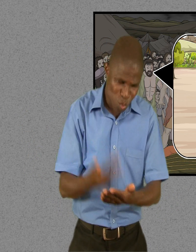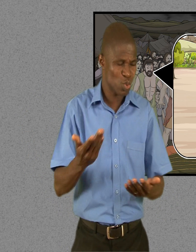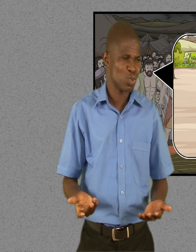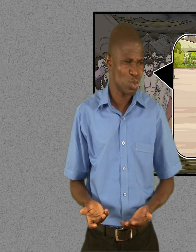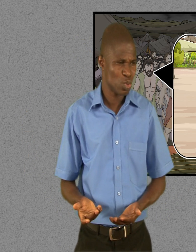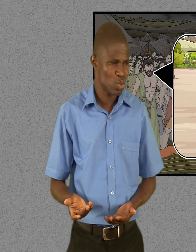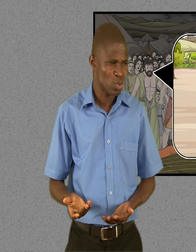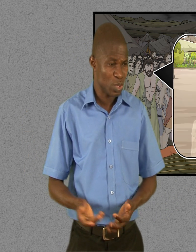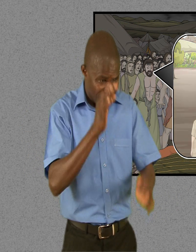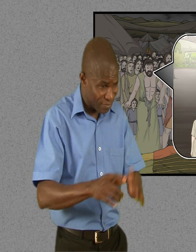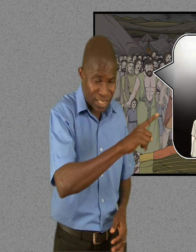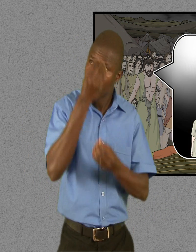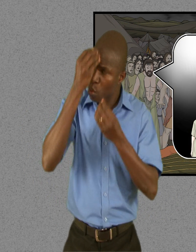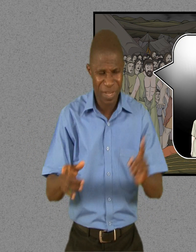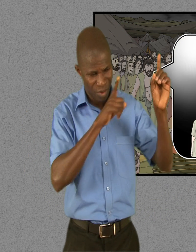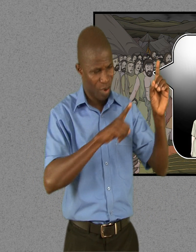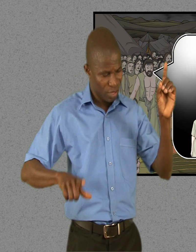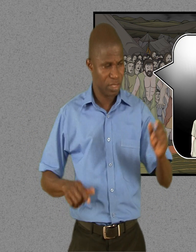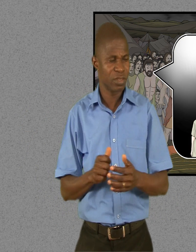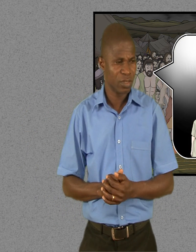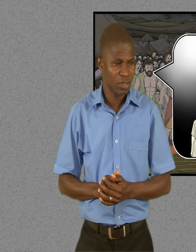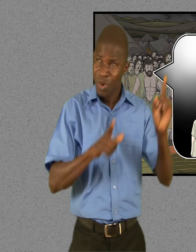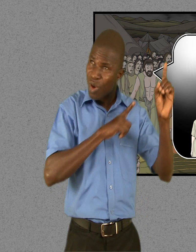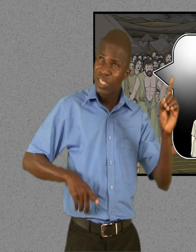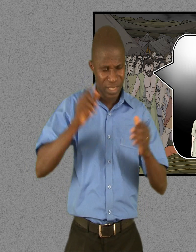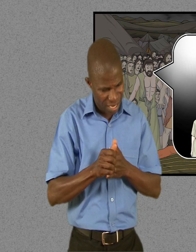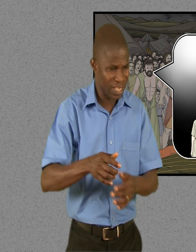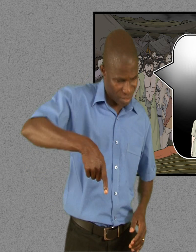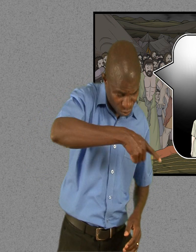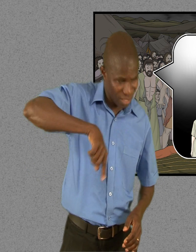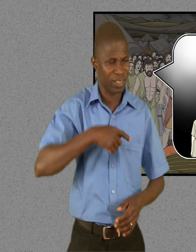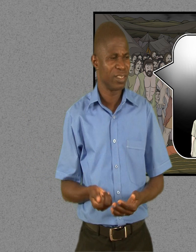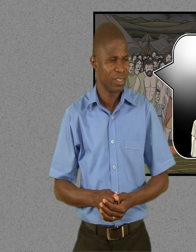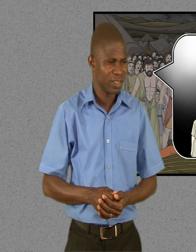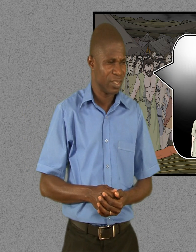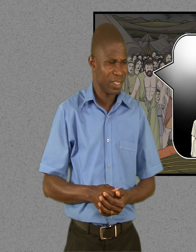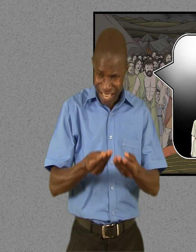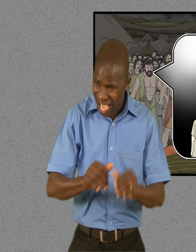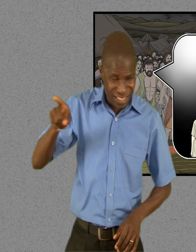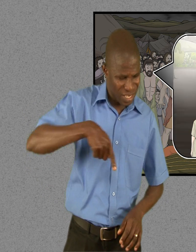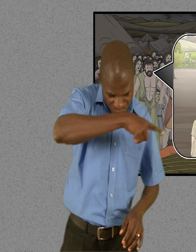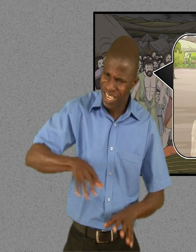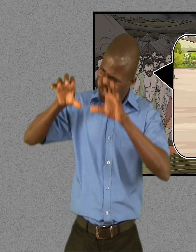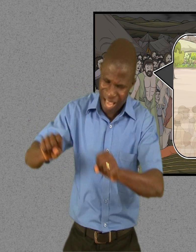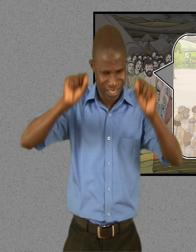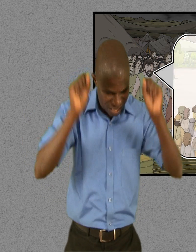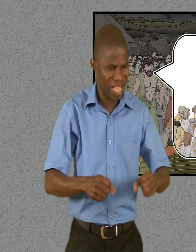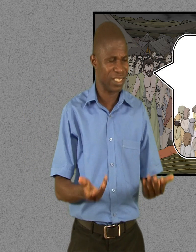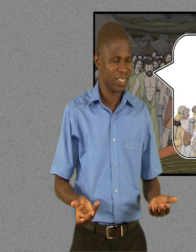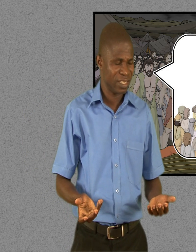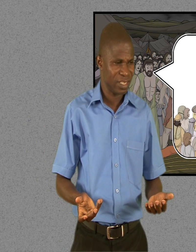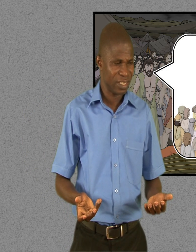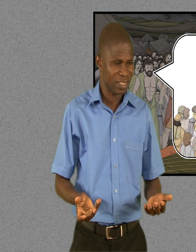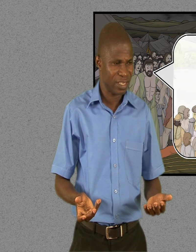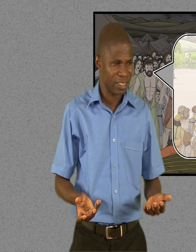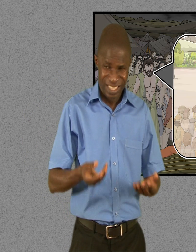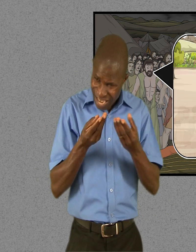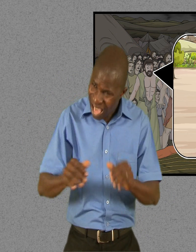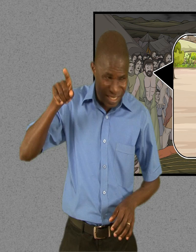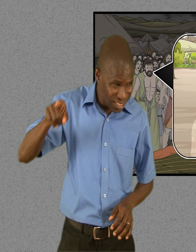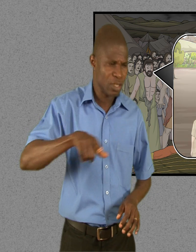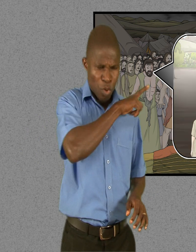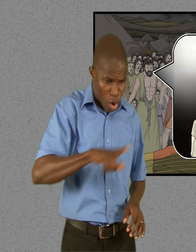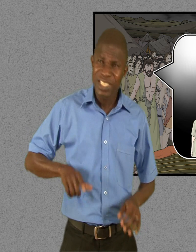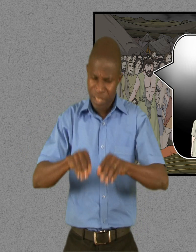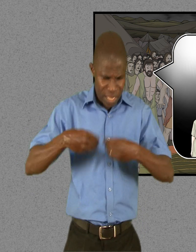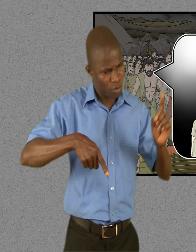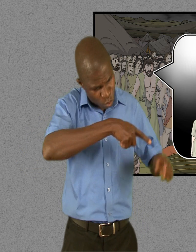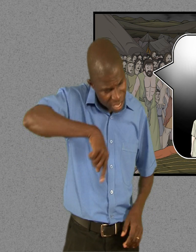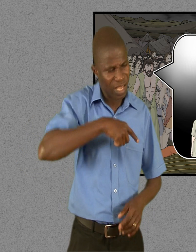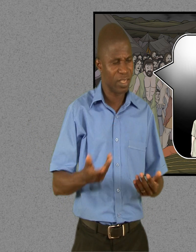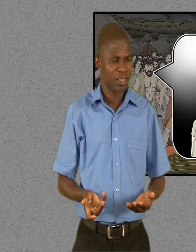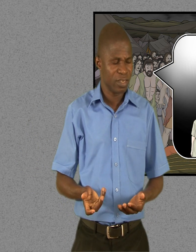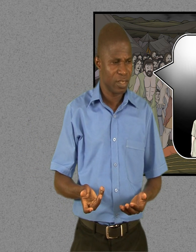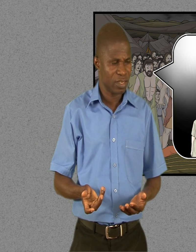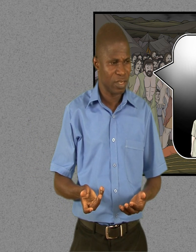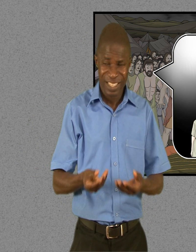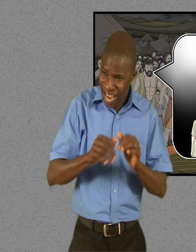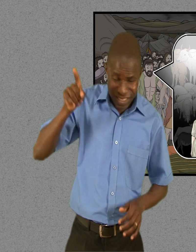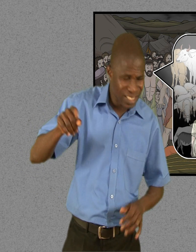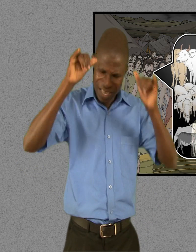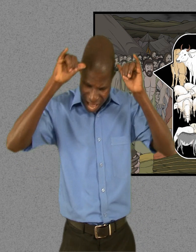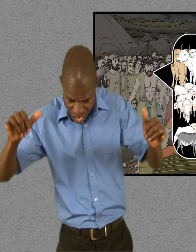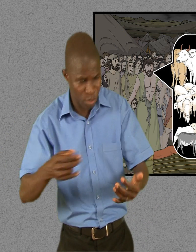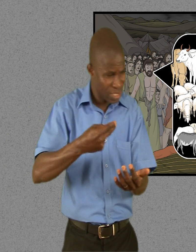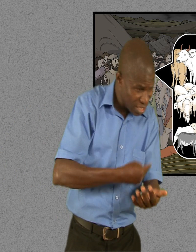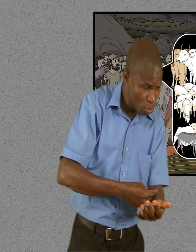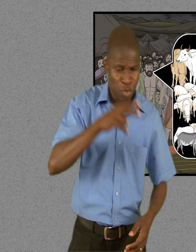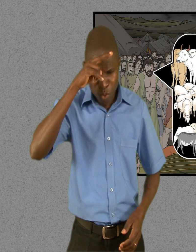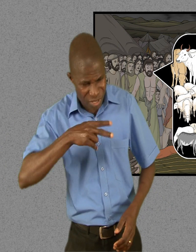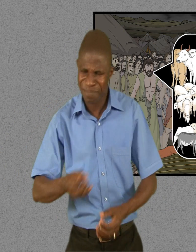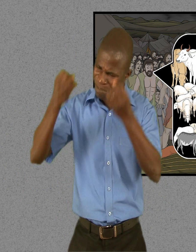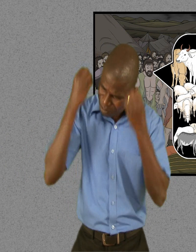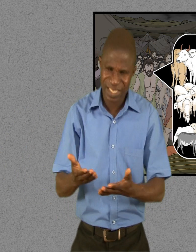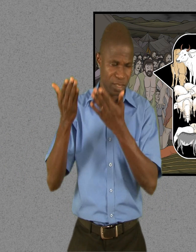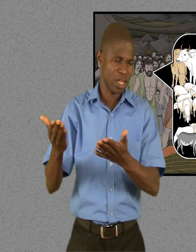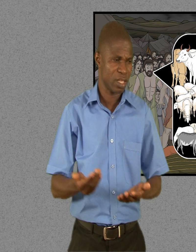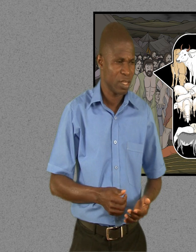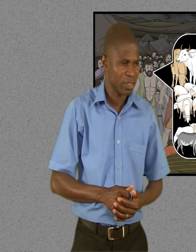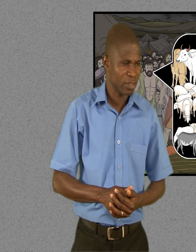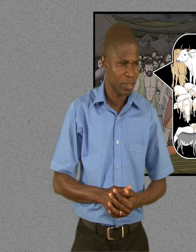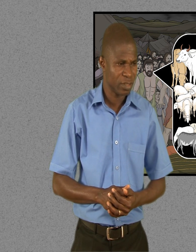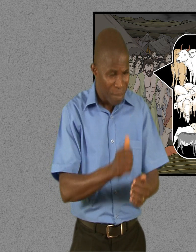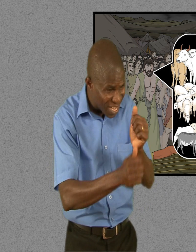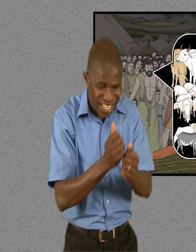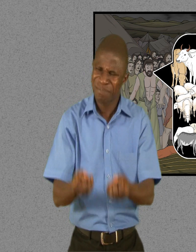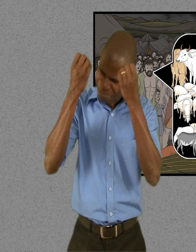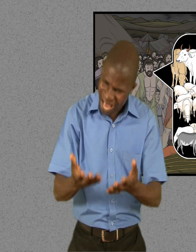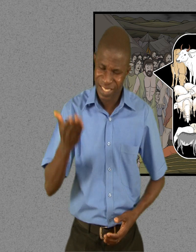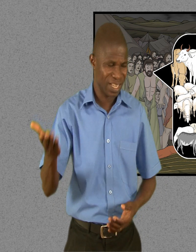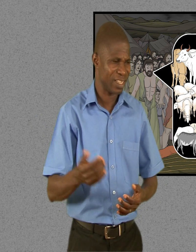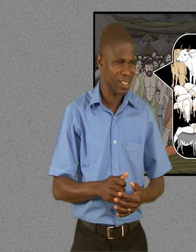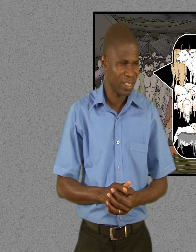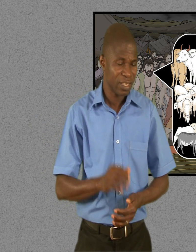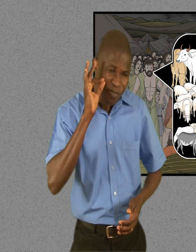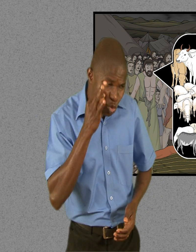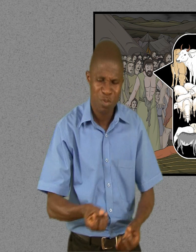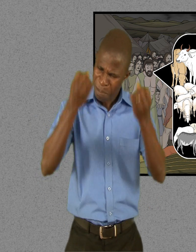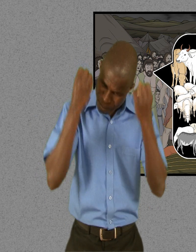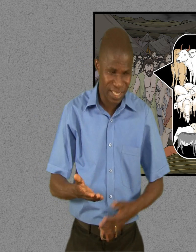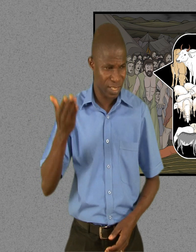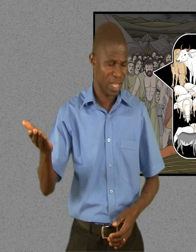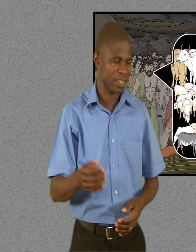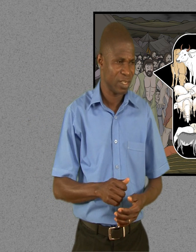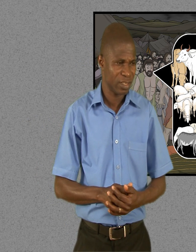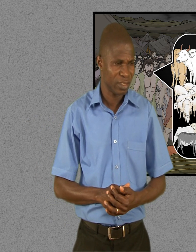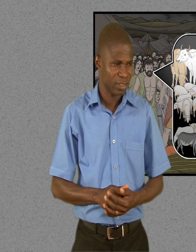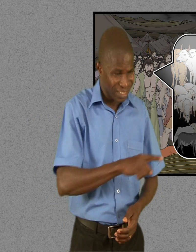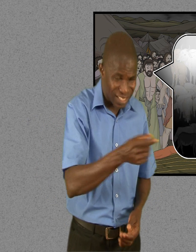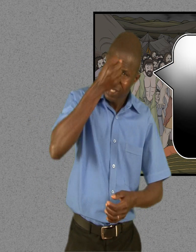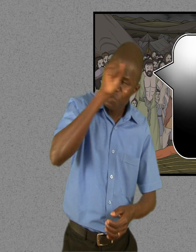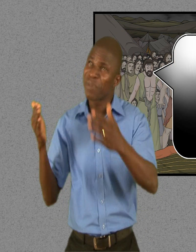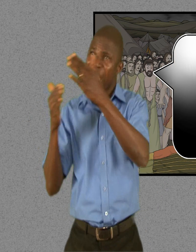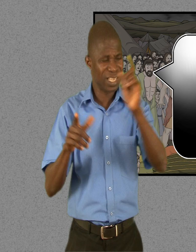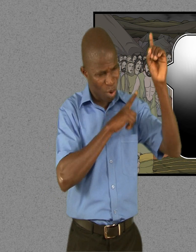If the LORD delights in us, He will bring us into this land, a land flowing with milk and honey, and He will give it to us.